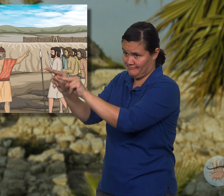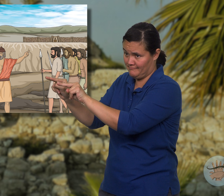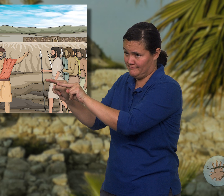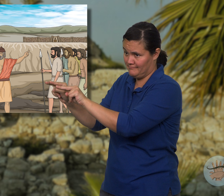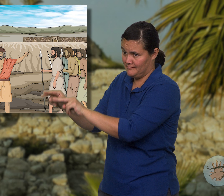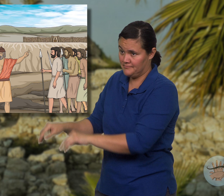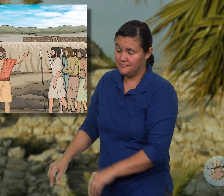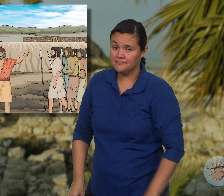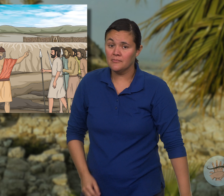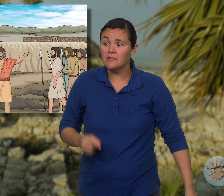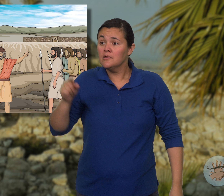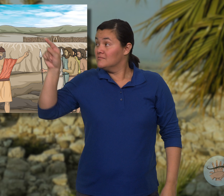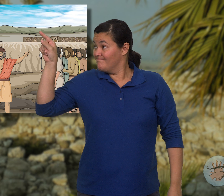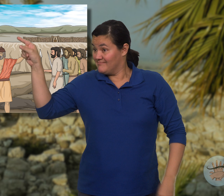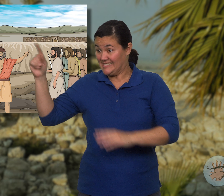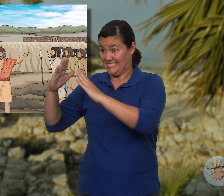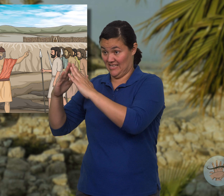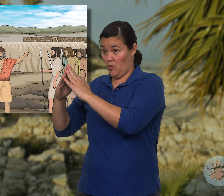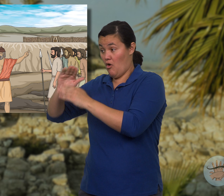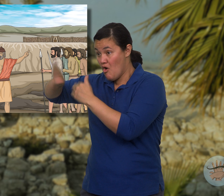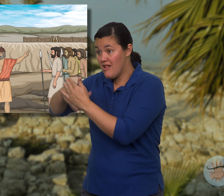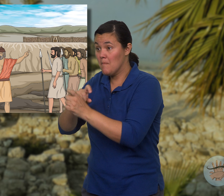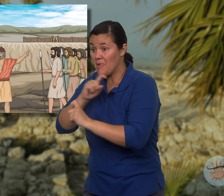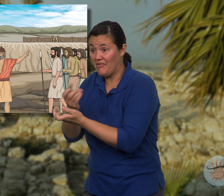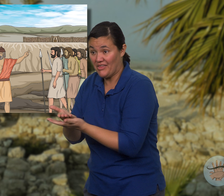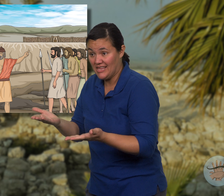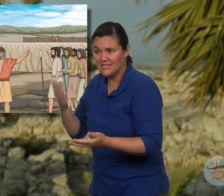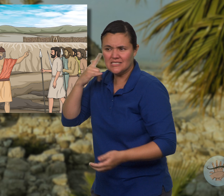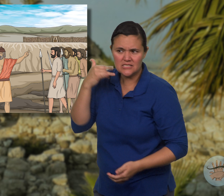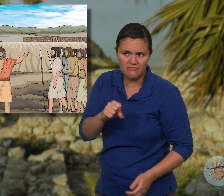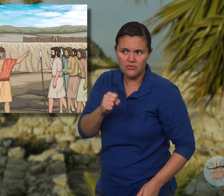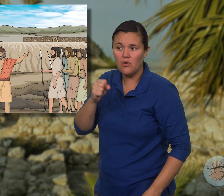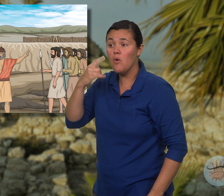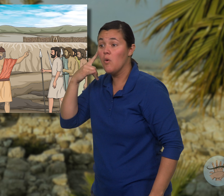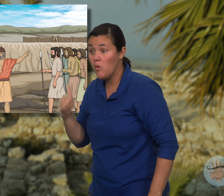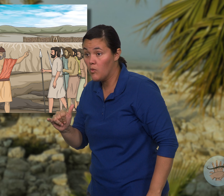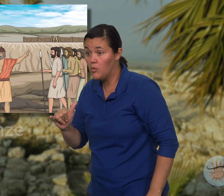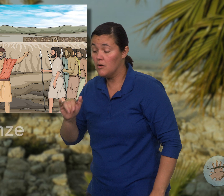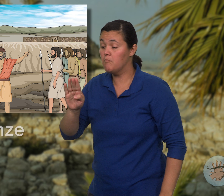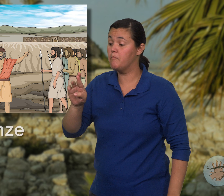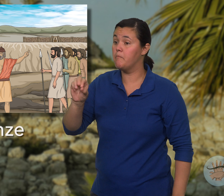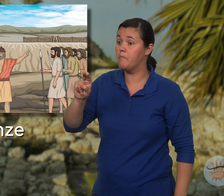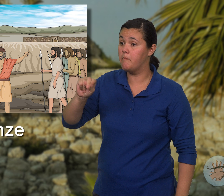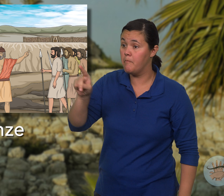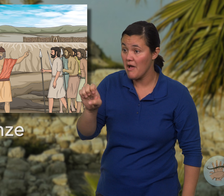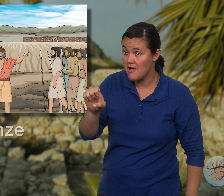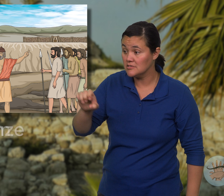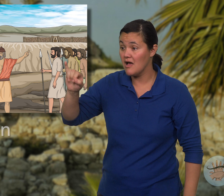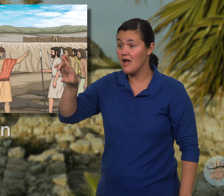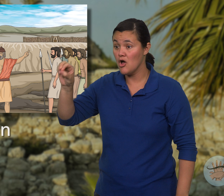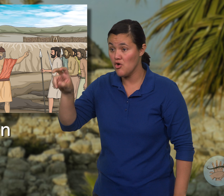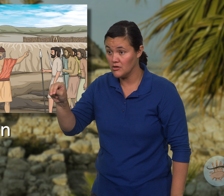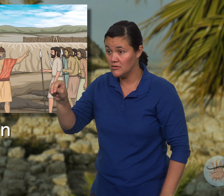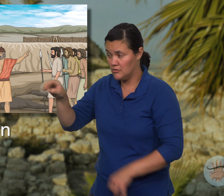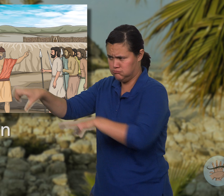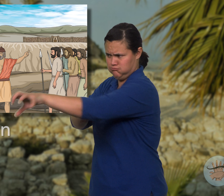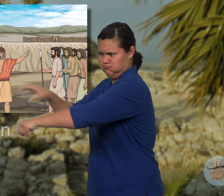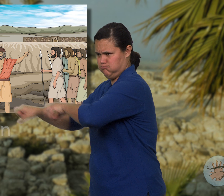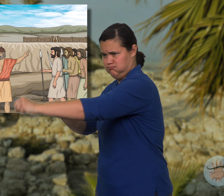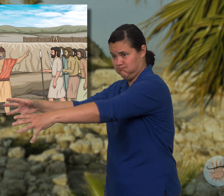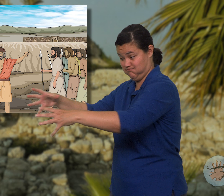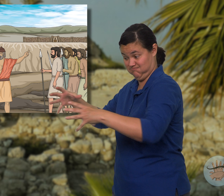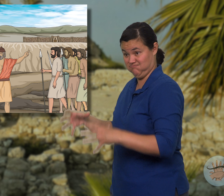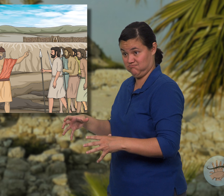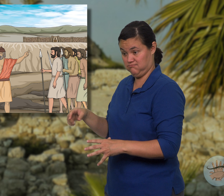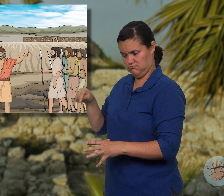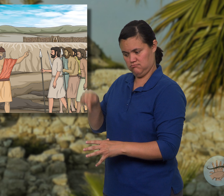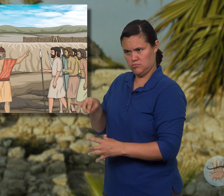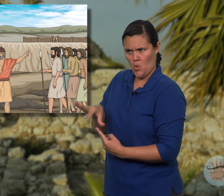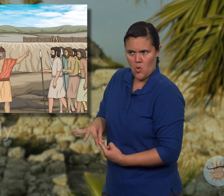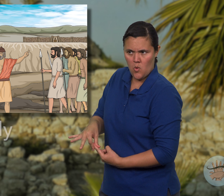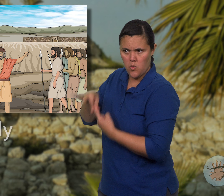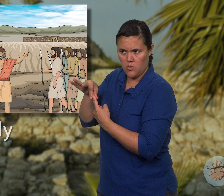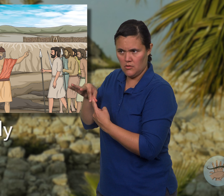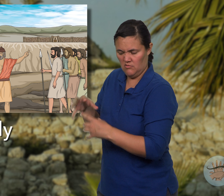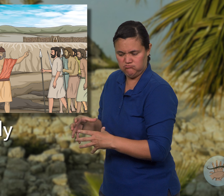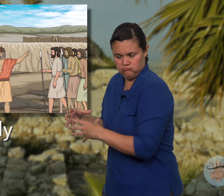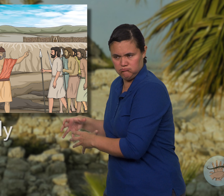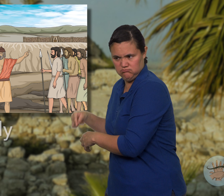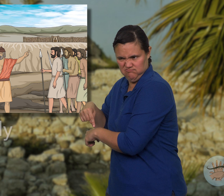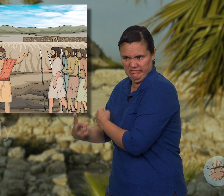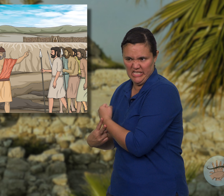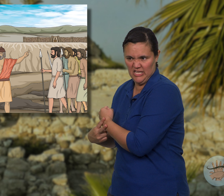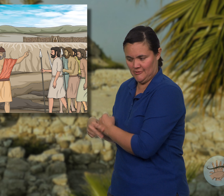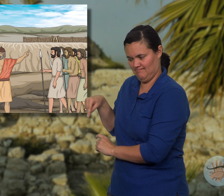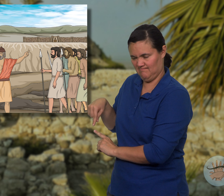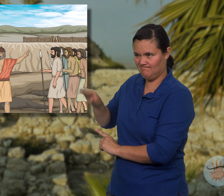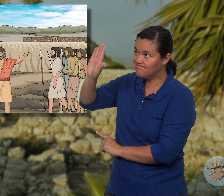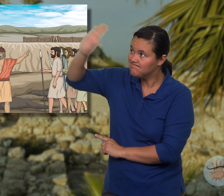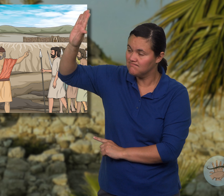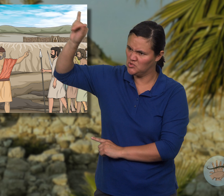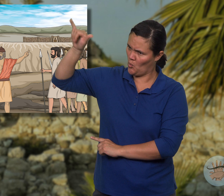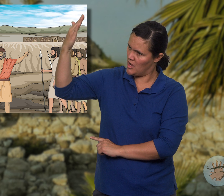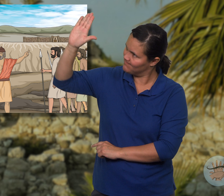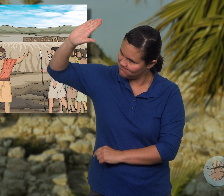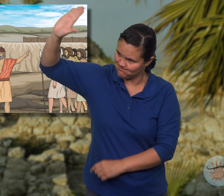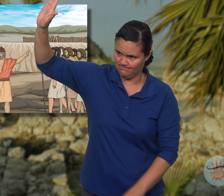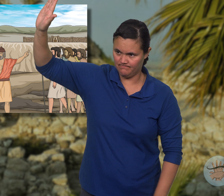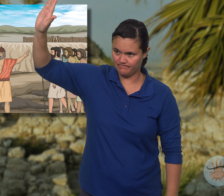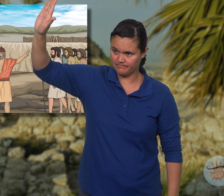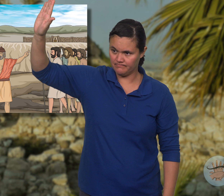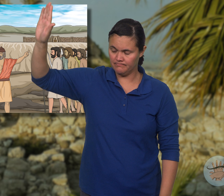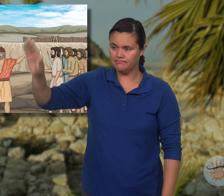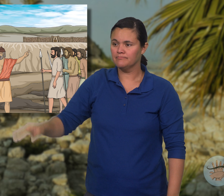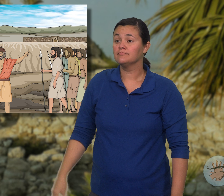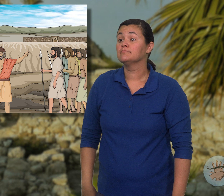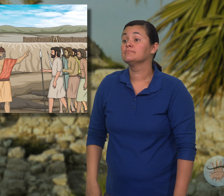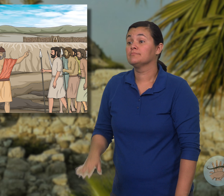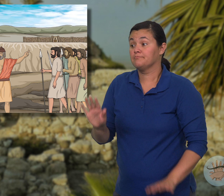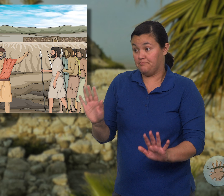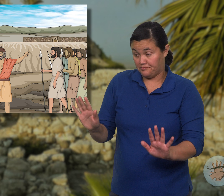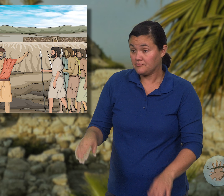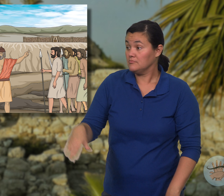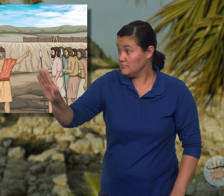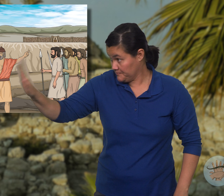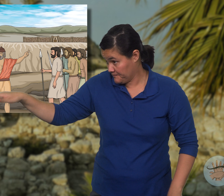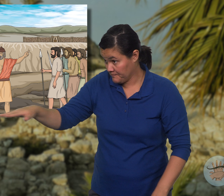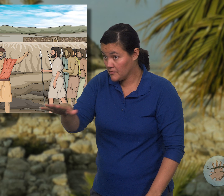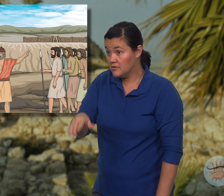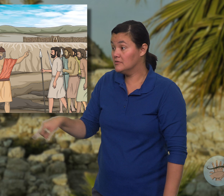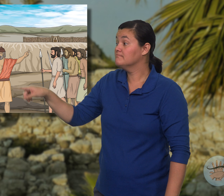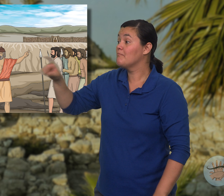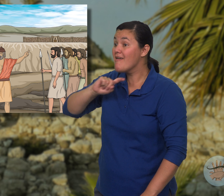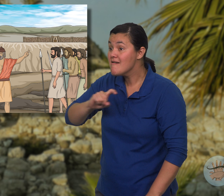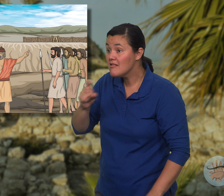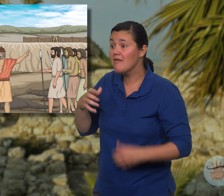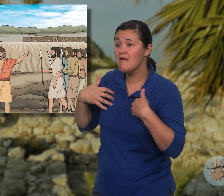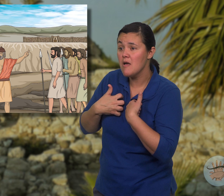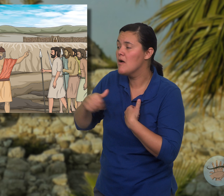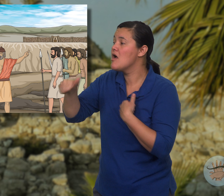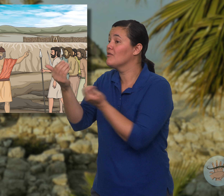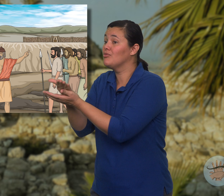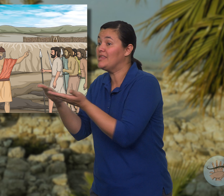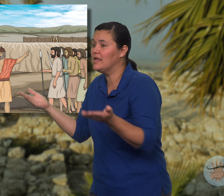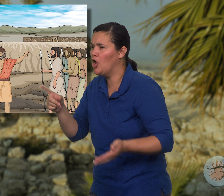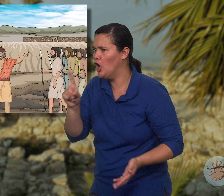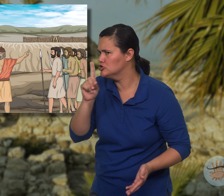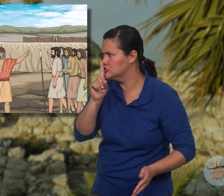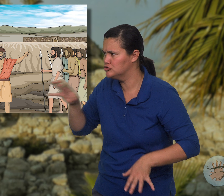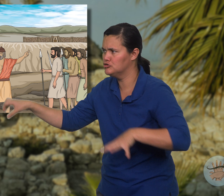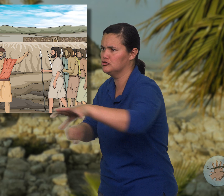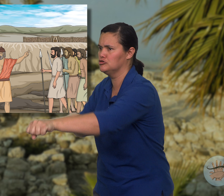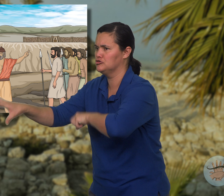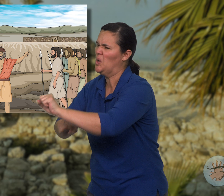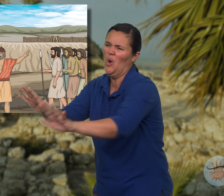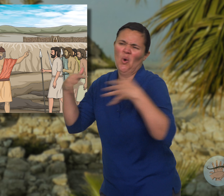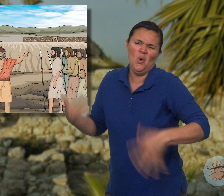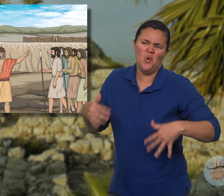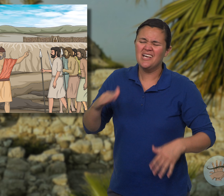But keep away from the things devoted to destruction, lest you yourself be set apart for destruction.